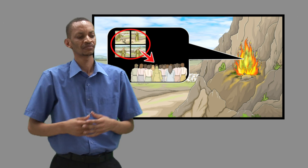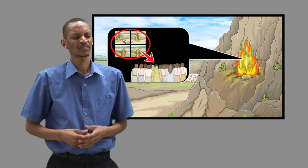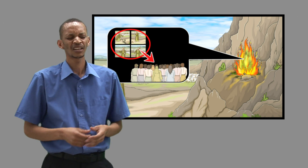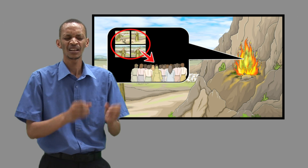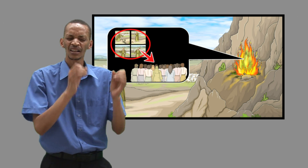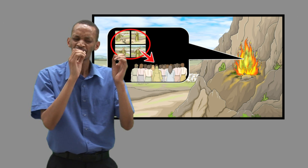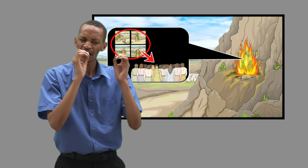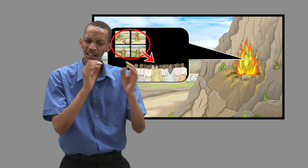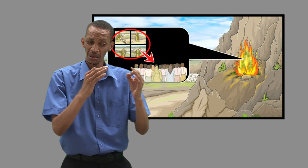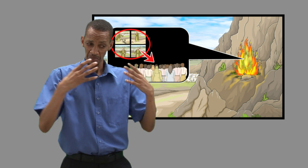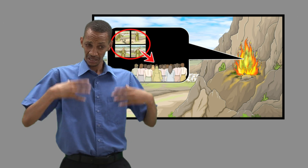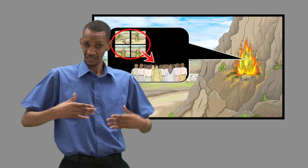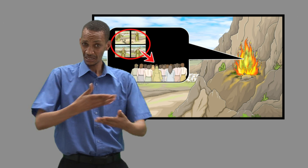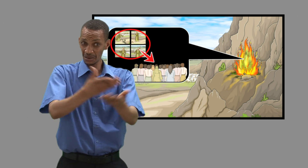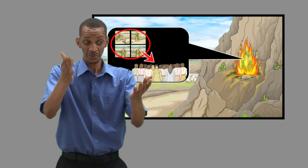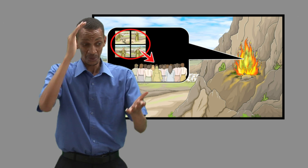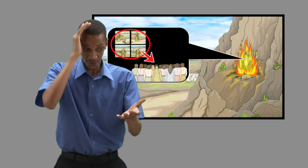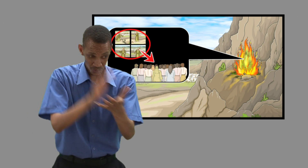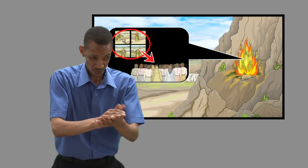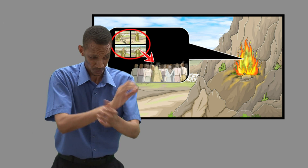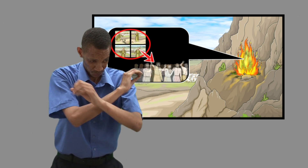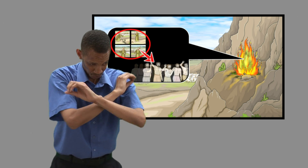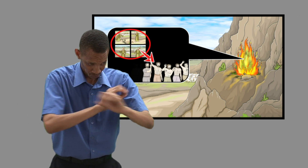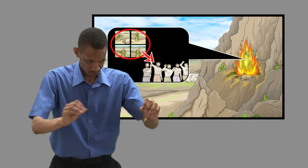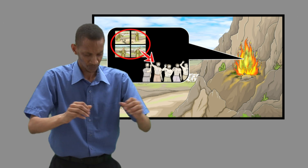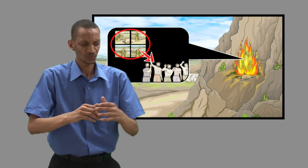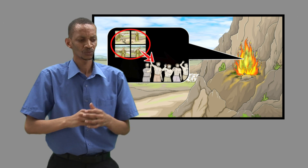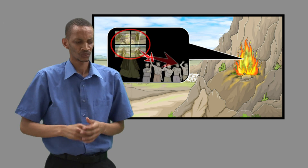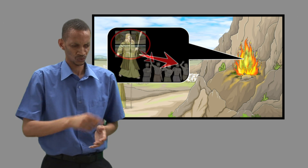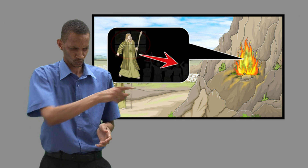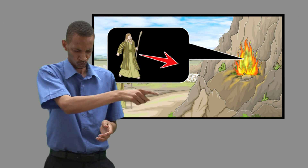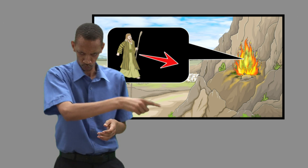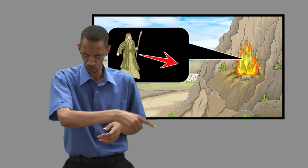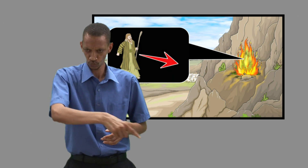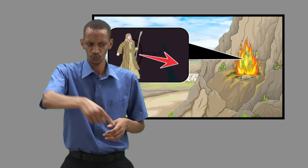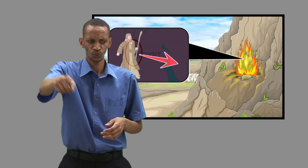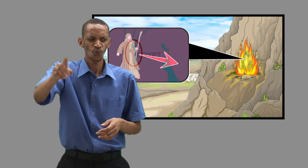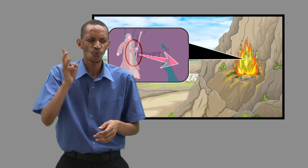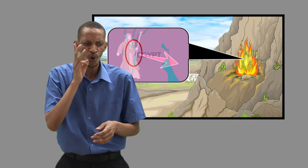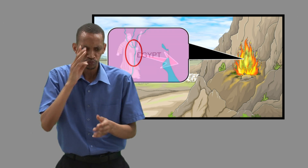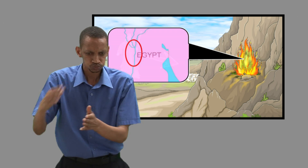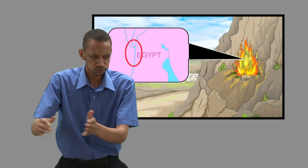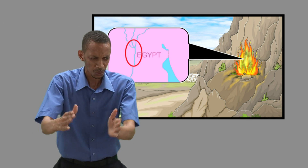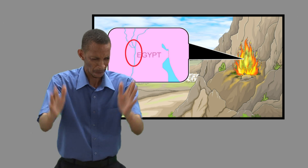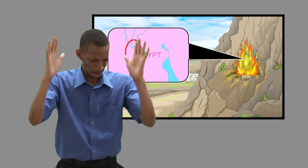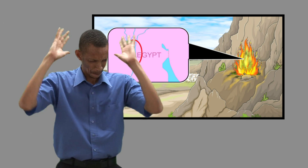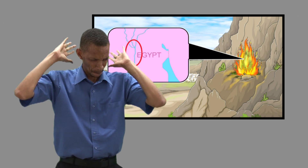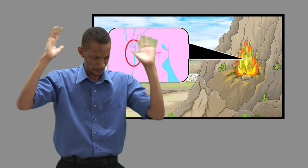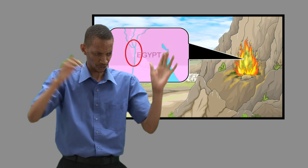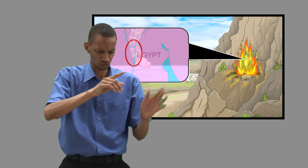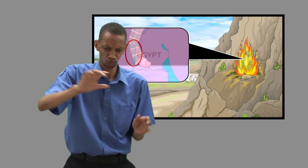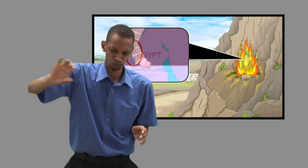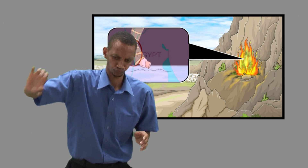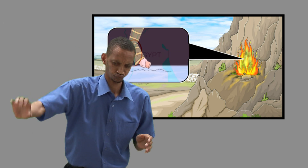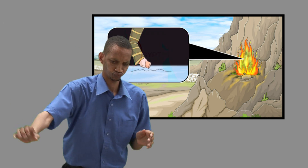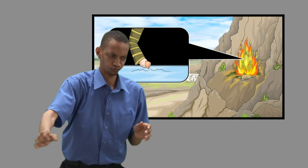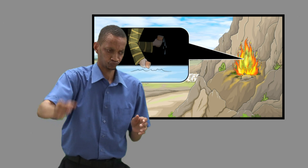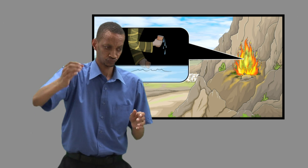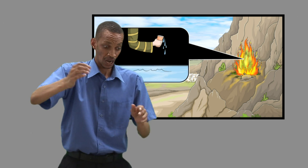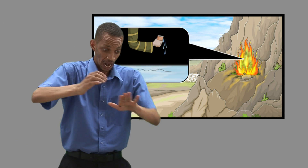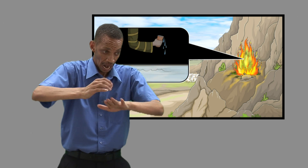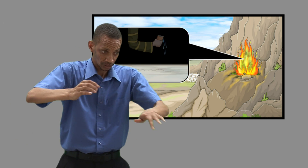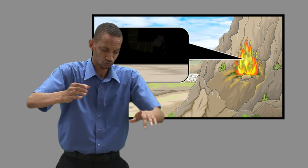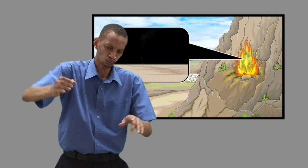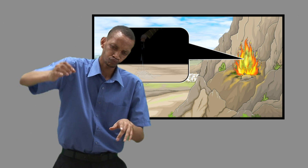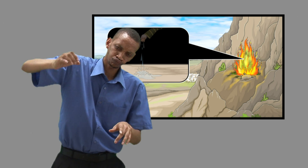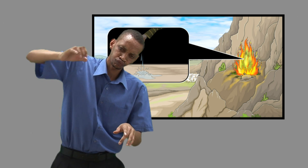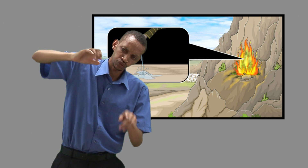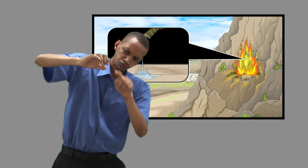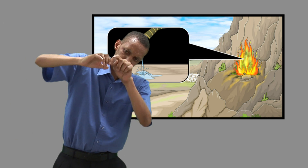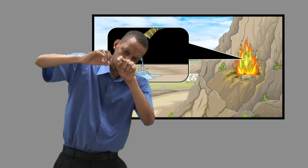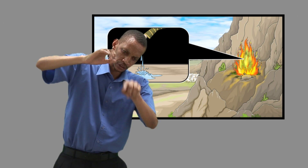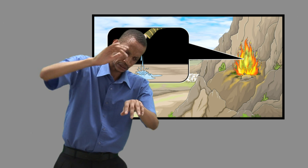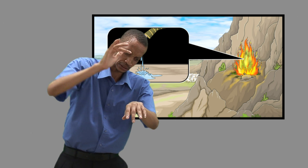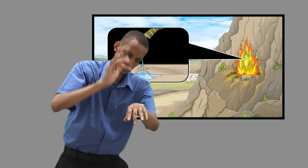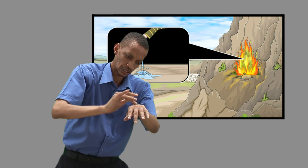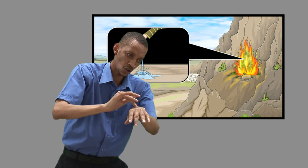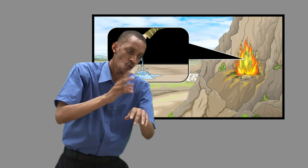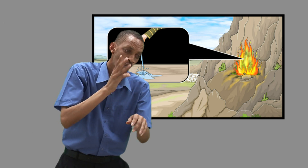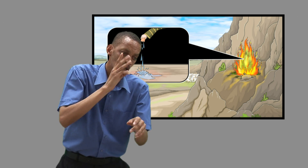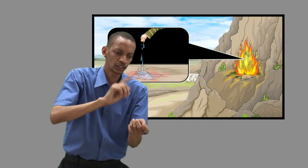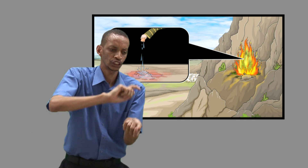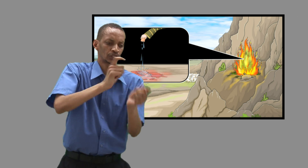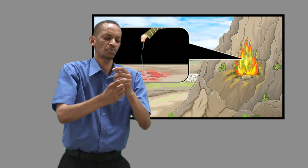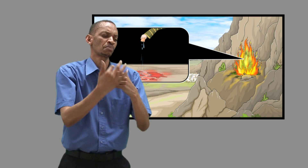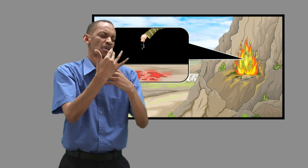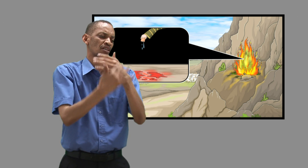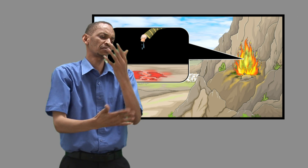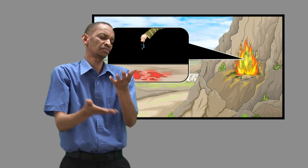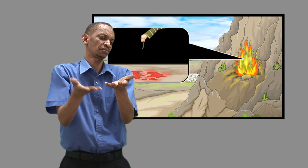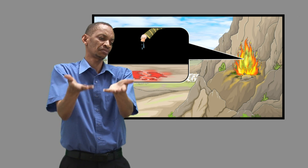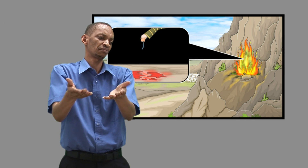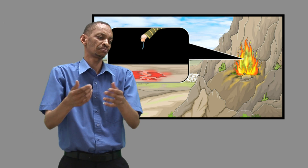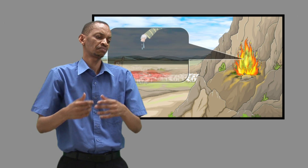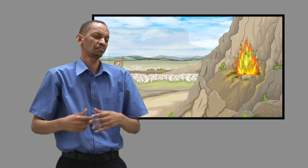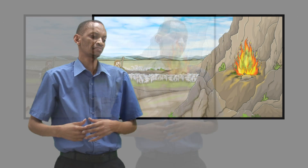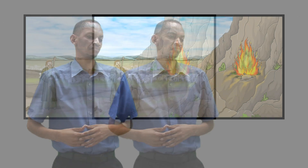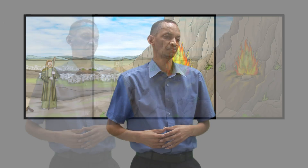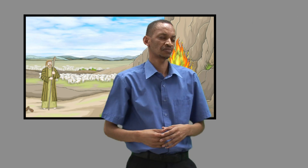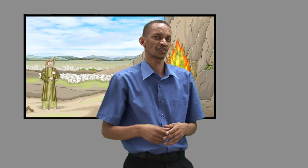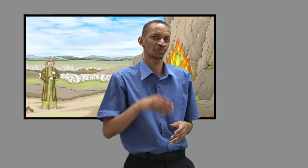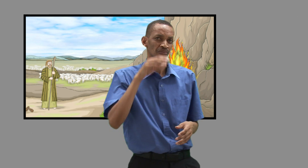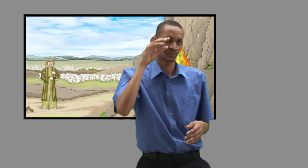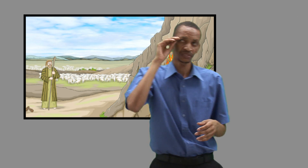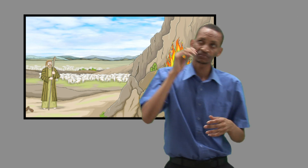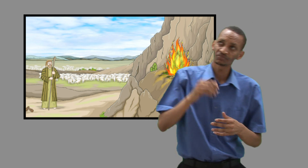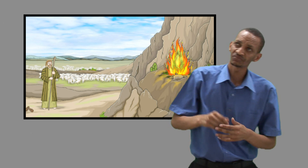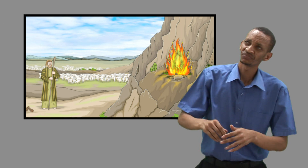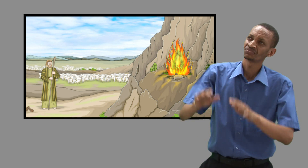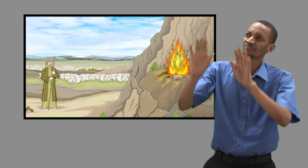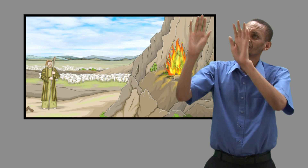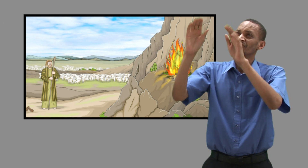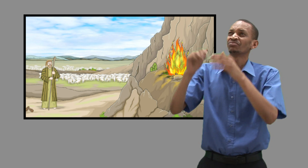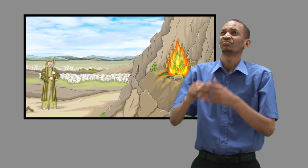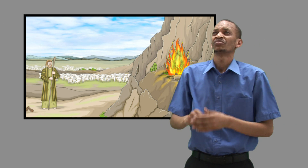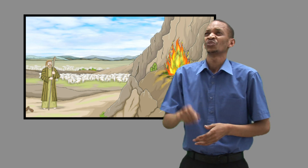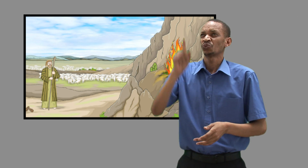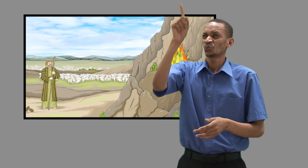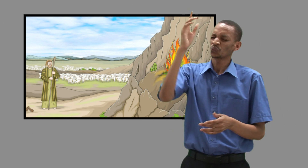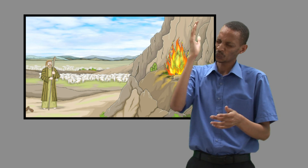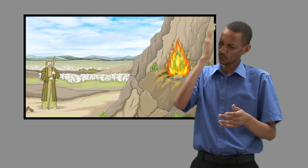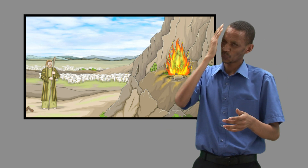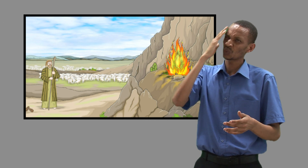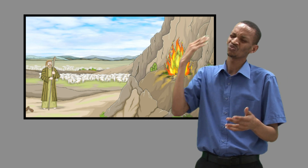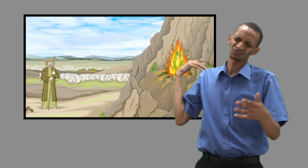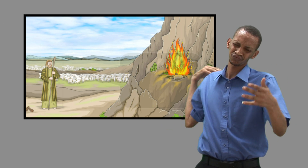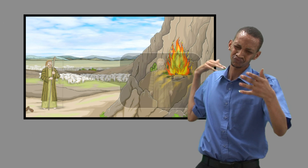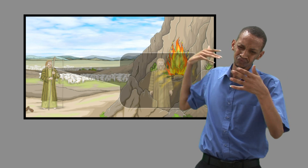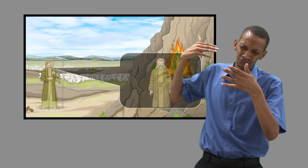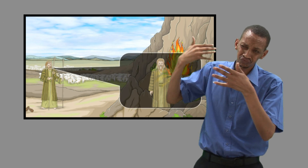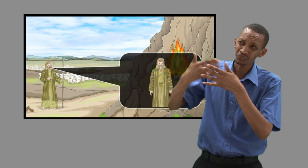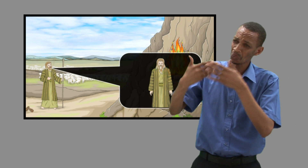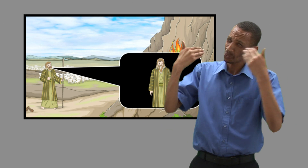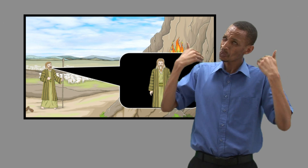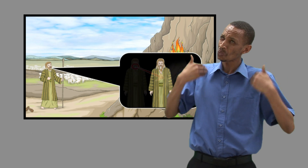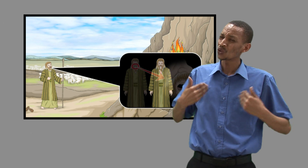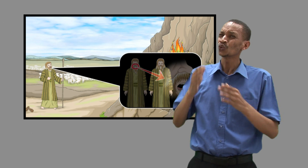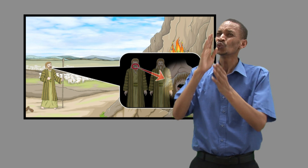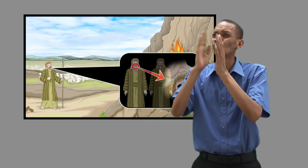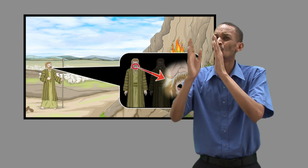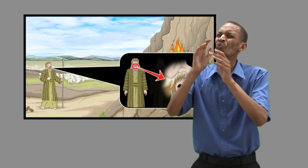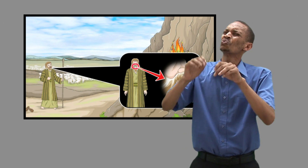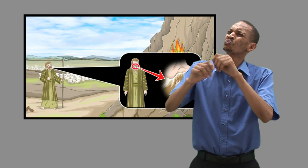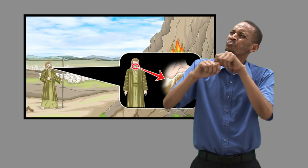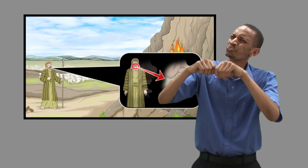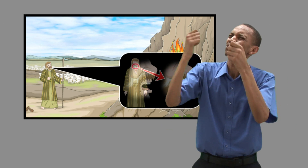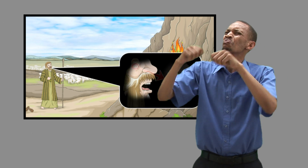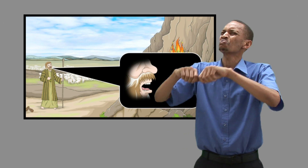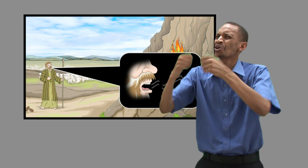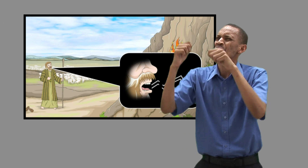But if they do not believe even these two signs or listen to your voice, take some water from the Nile and pour it on the dry ground. Then the water you take from the Nile will become blood on the ground.”